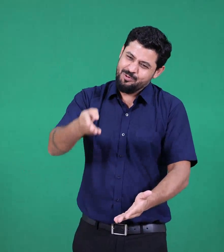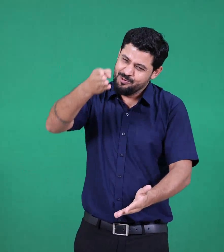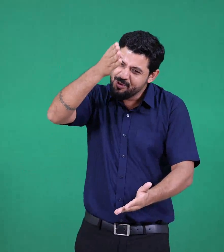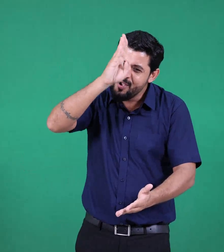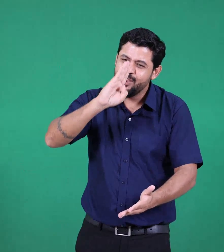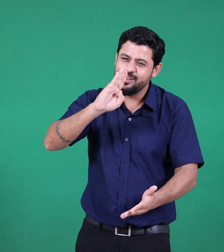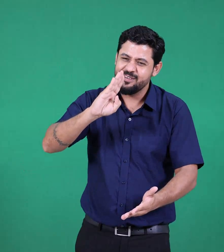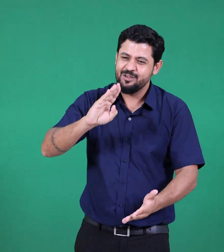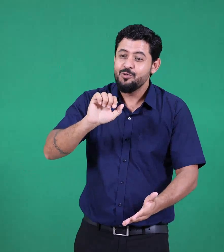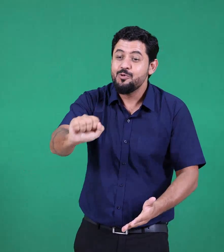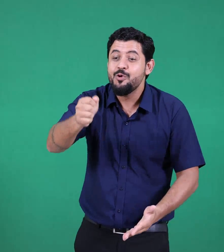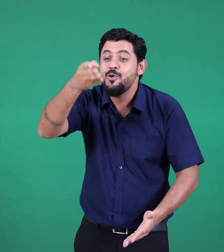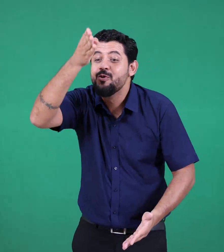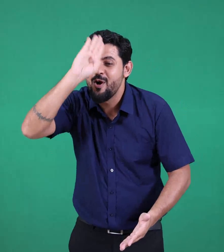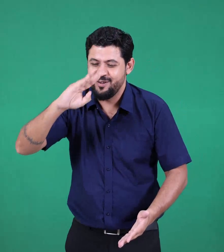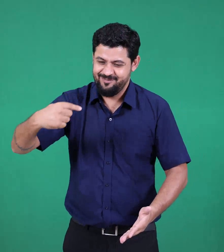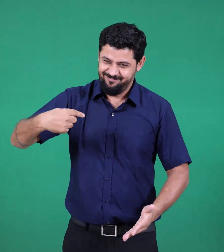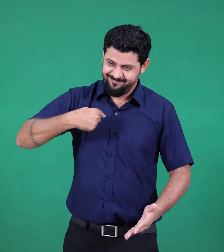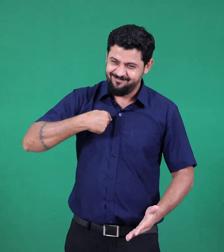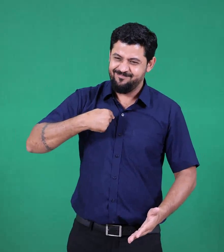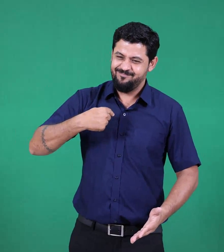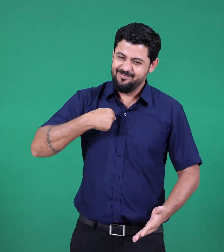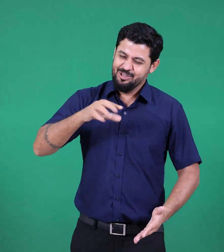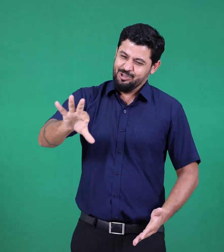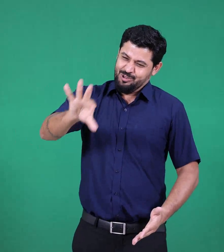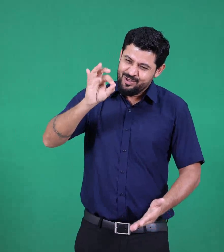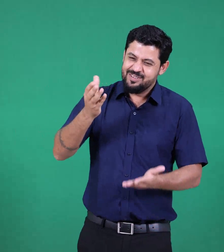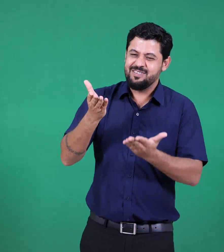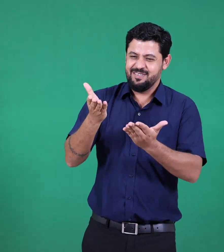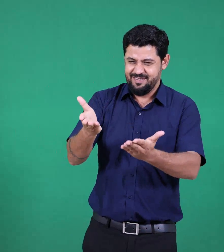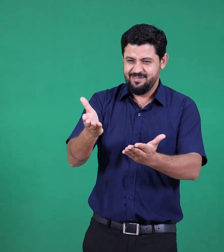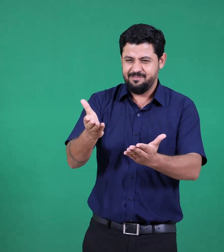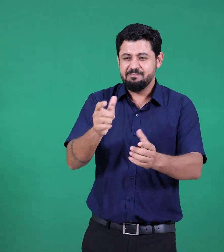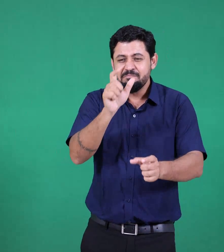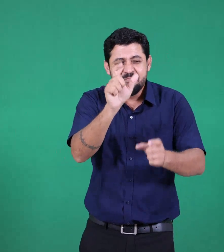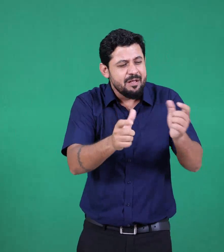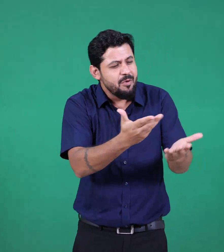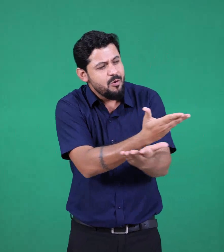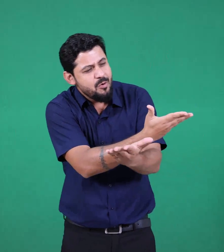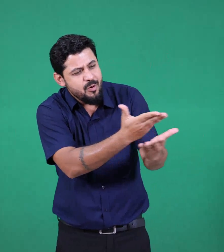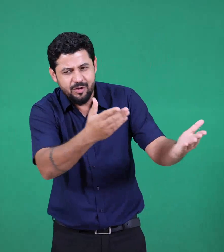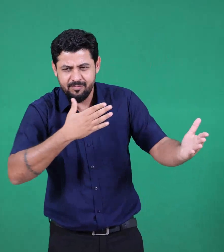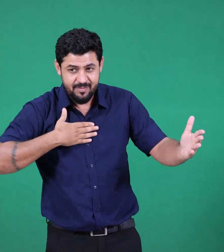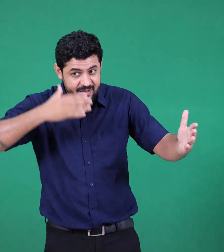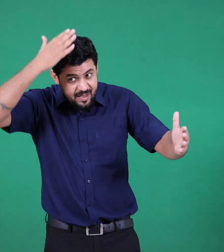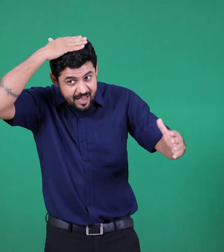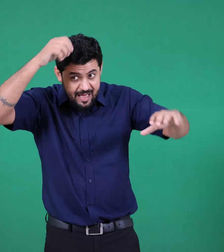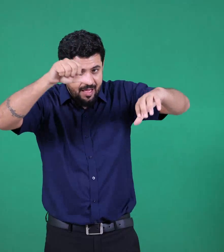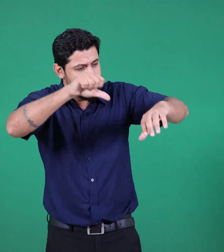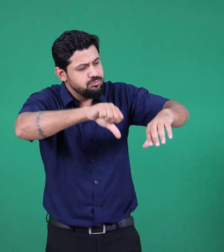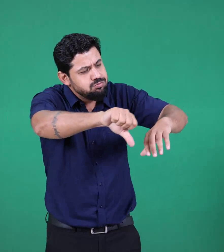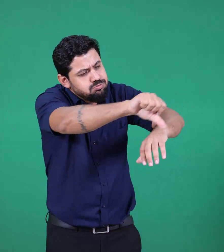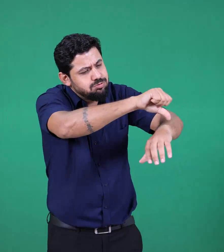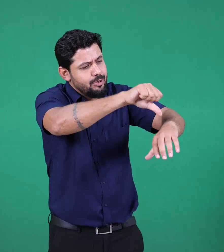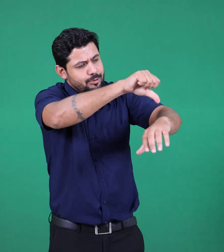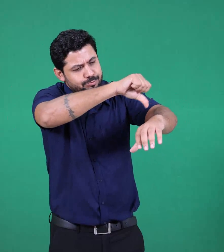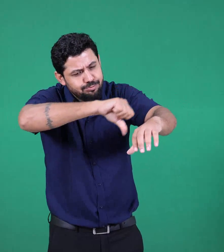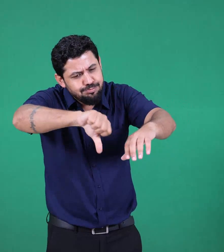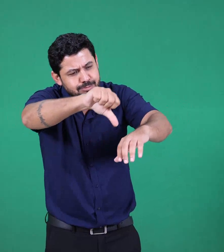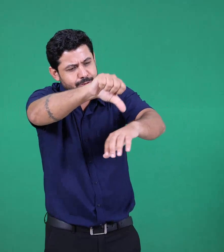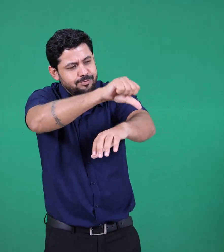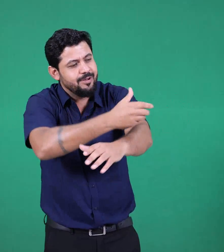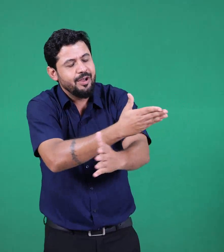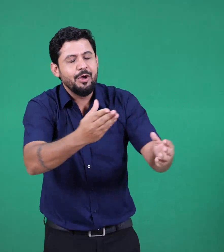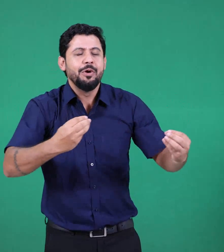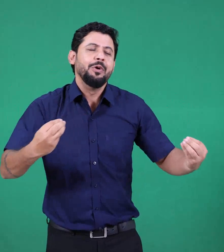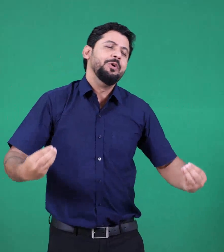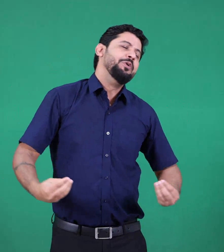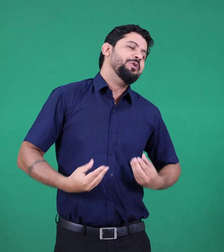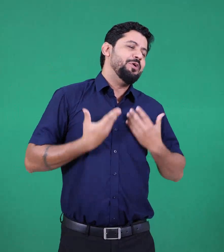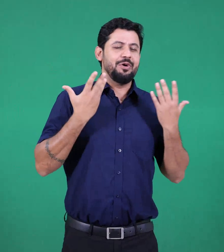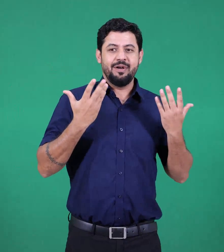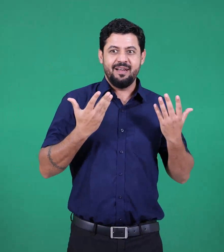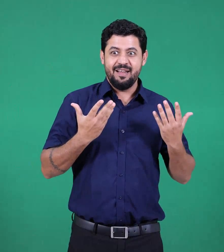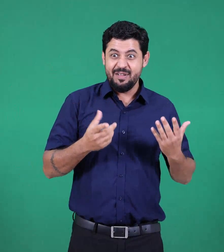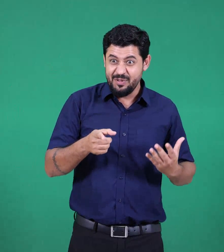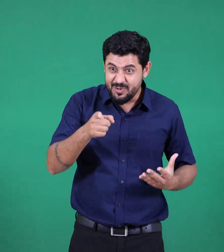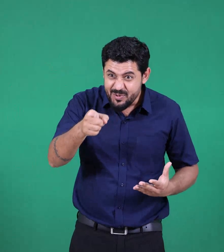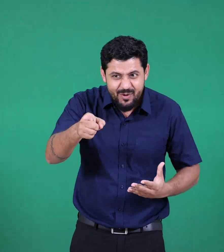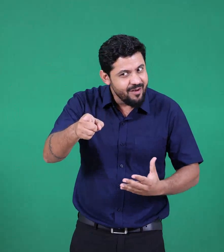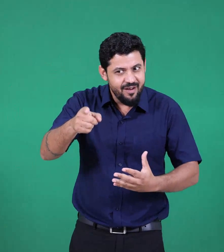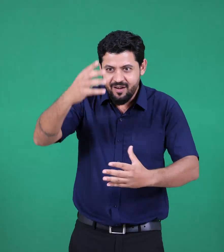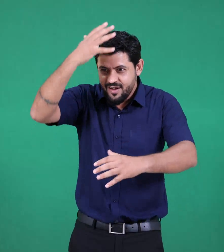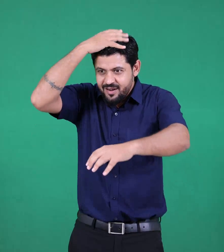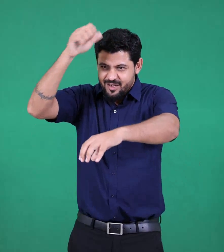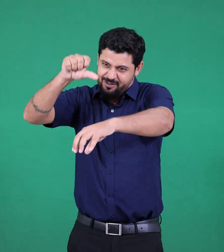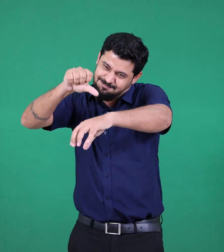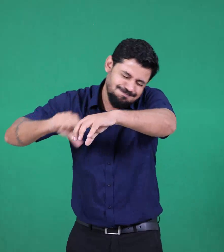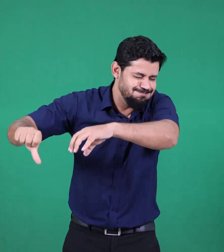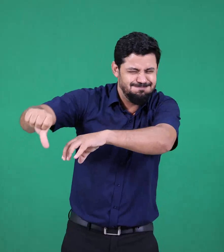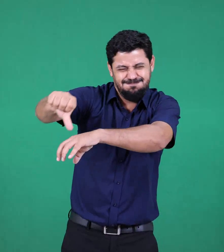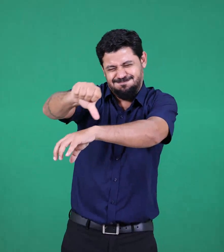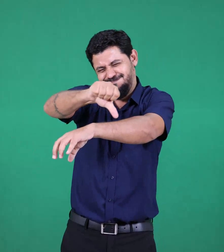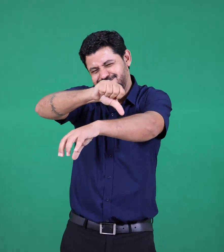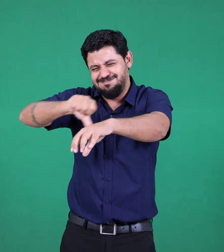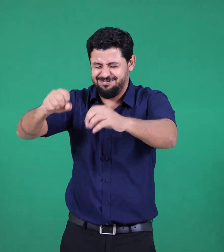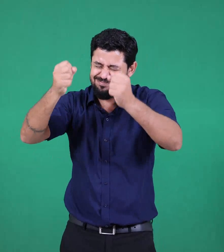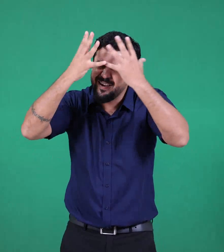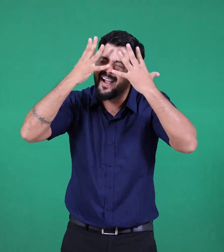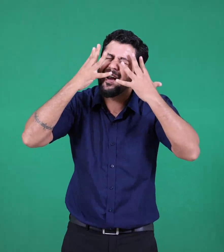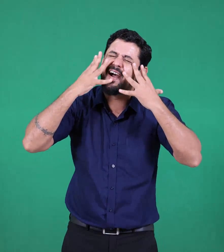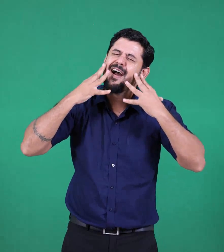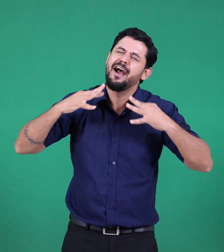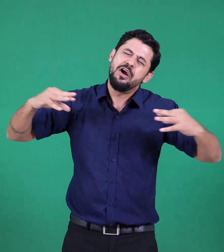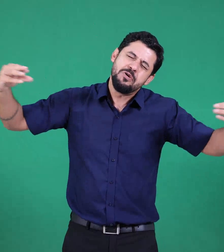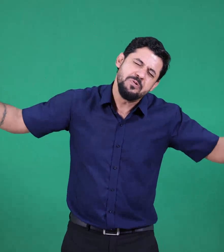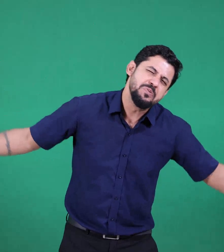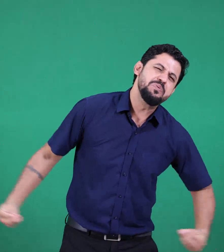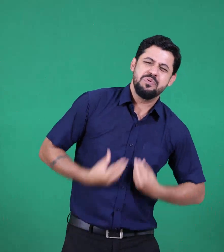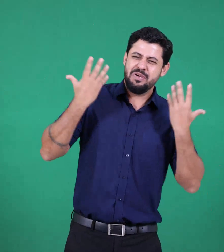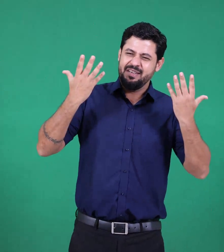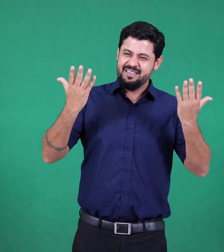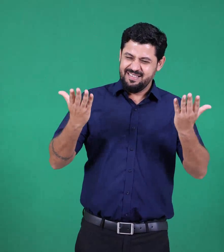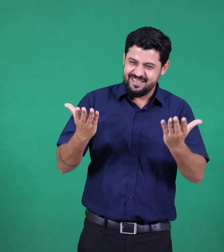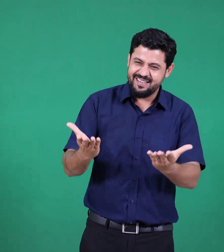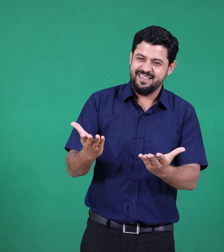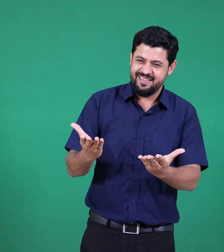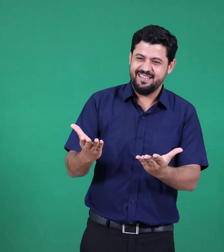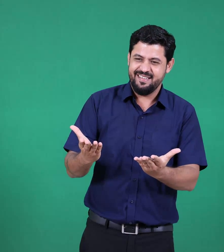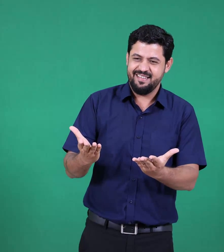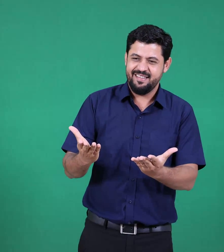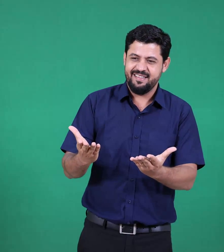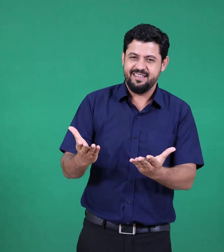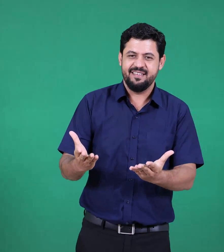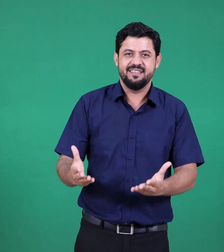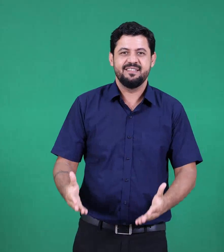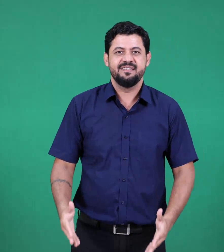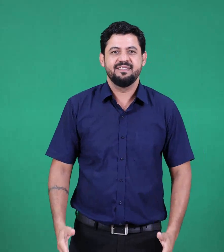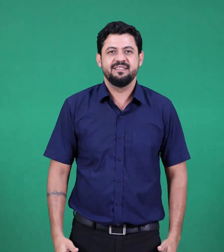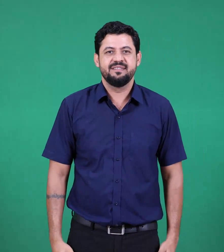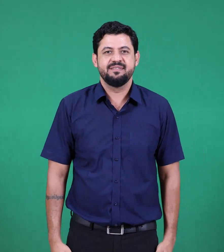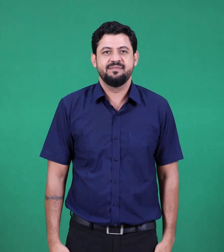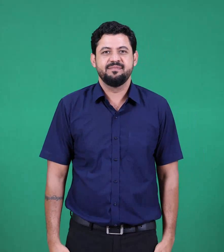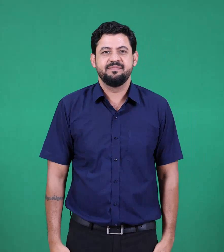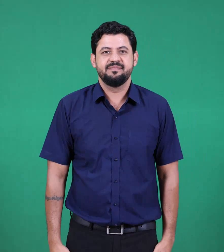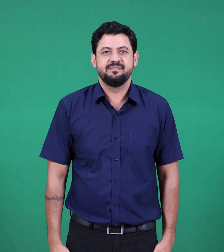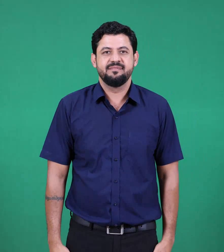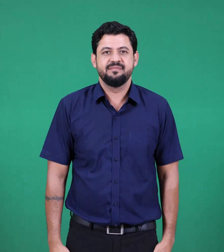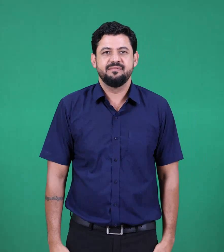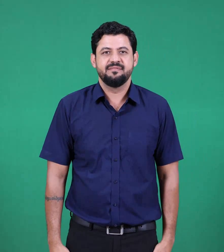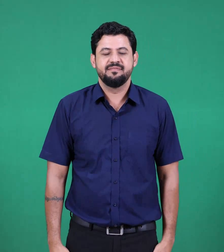therefore God, Your God, has anointed You above Your companions with the oil of joy."